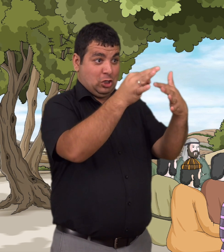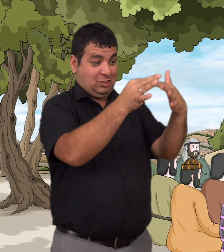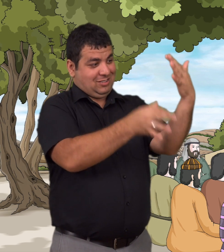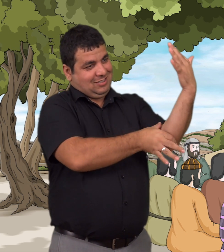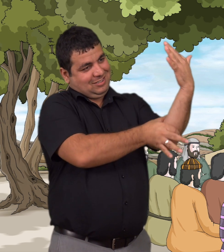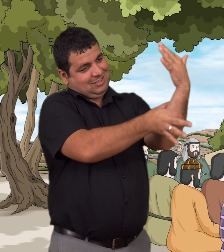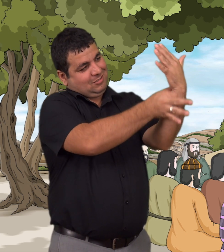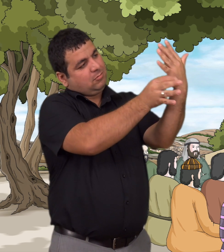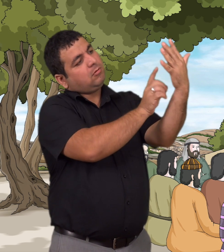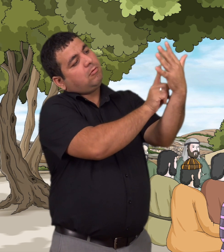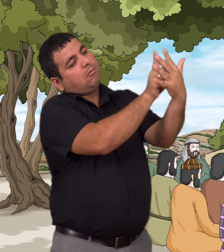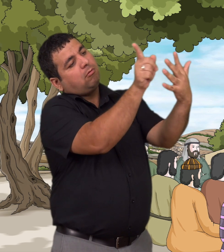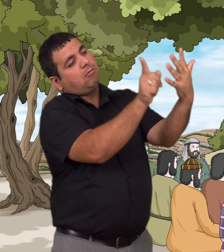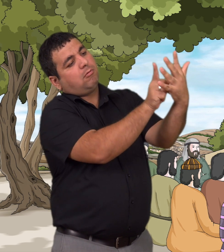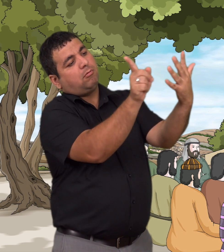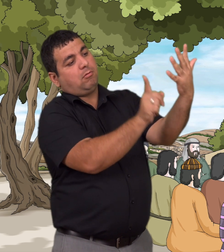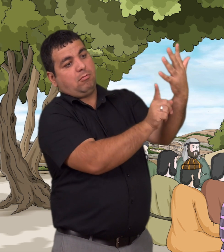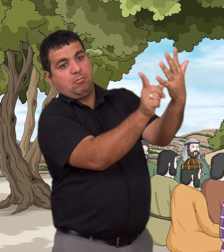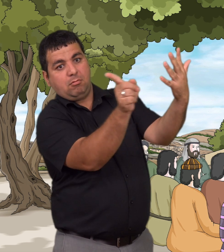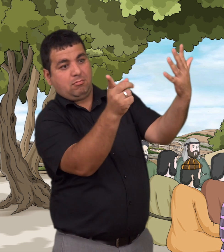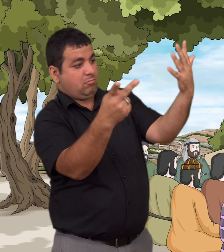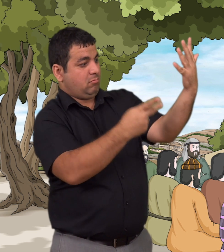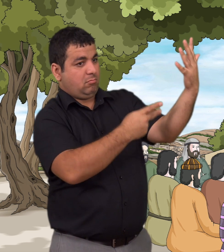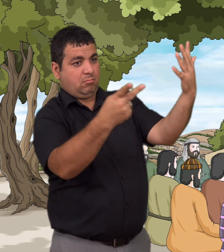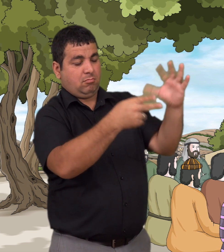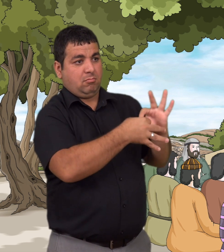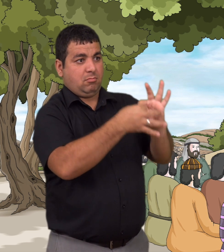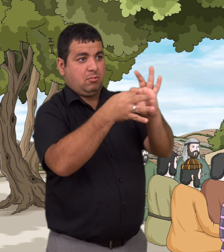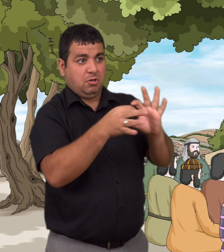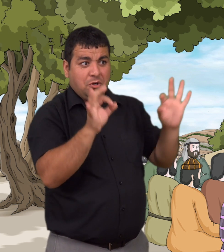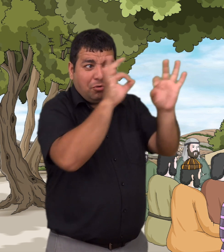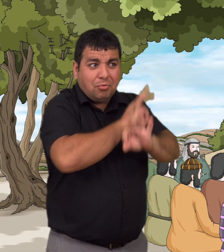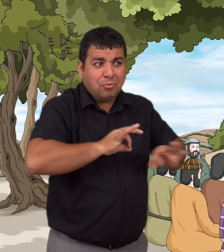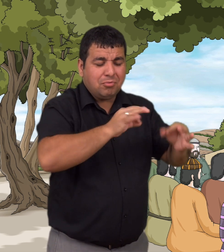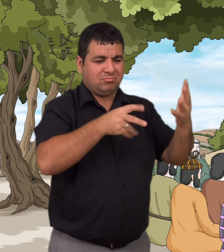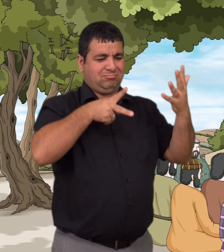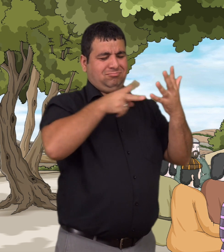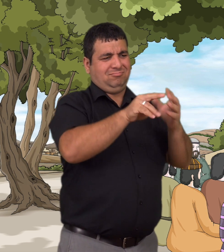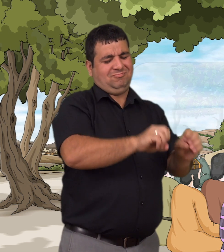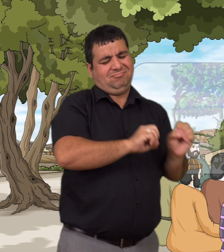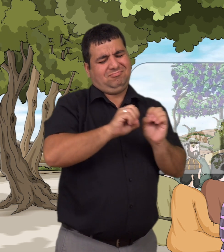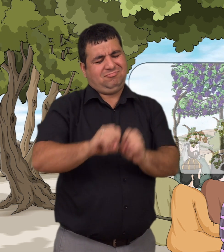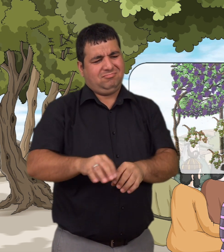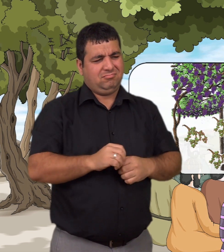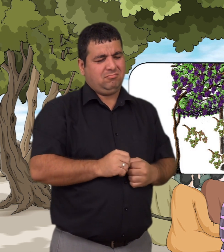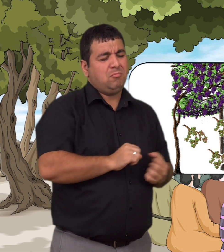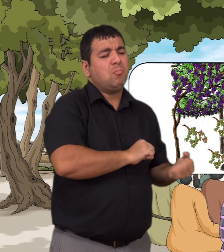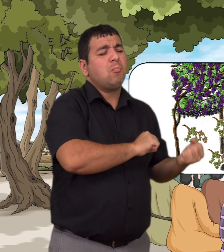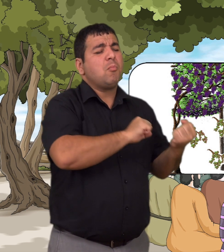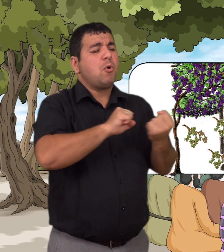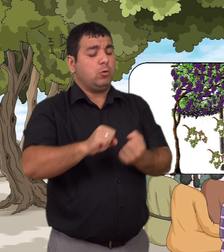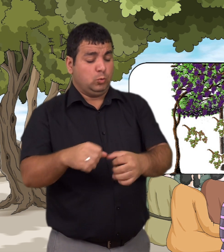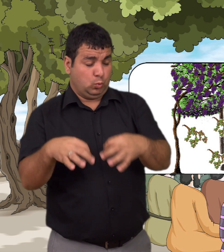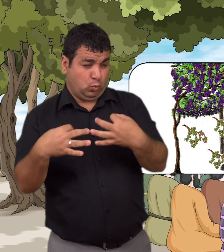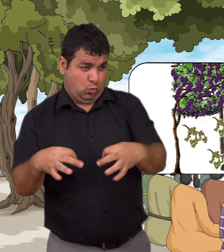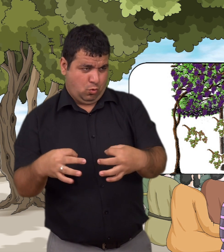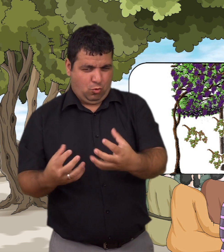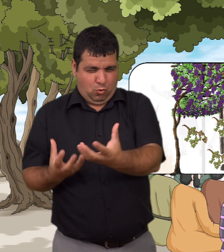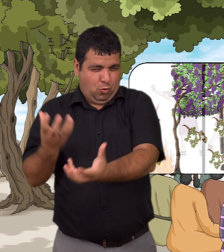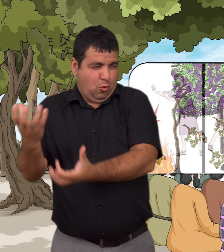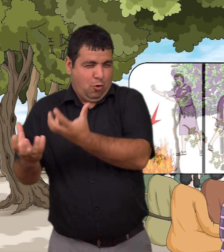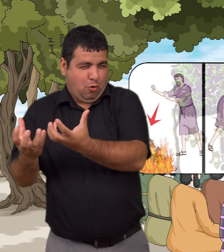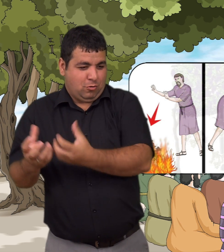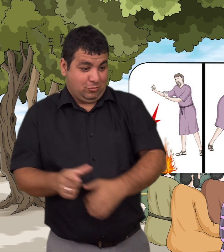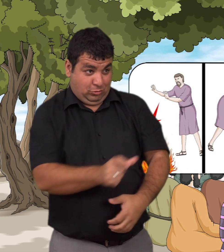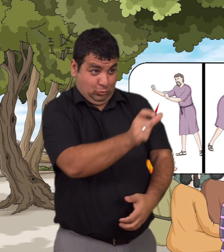For apart from Me you can do nothing.